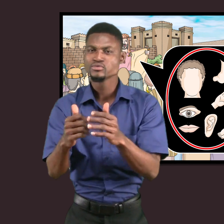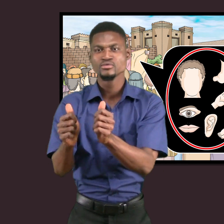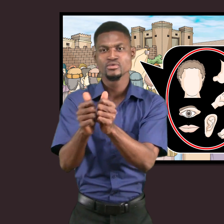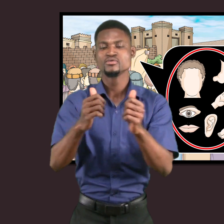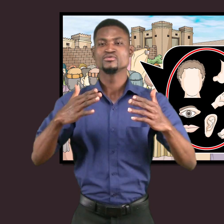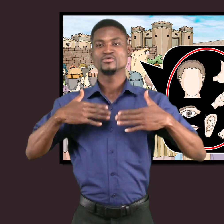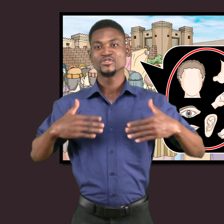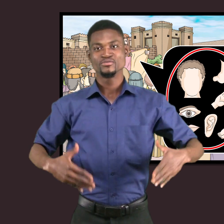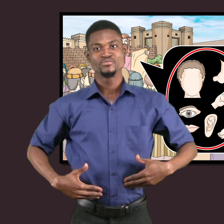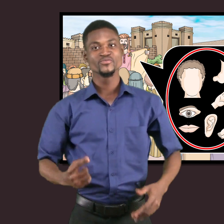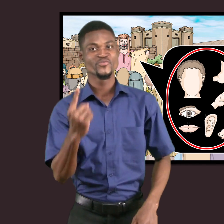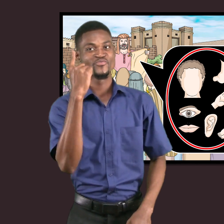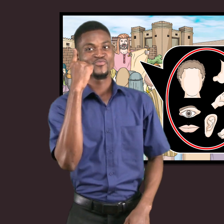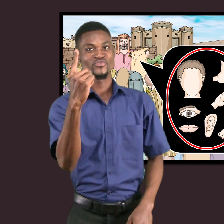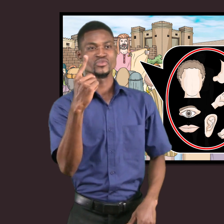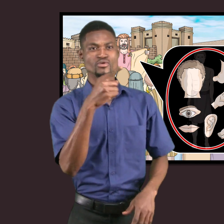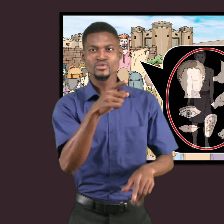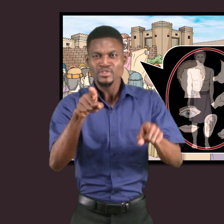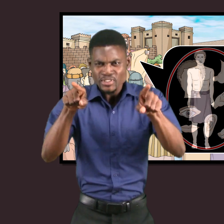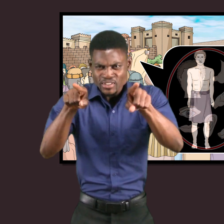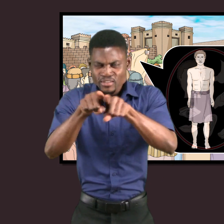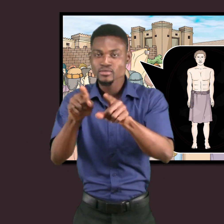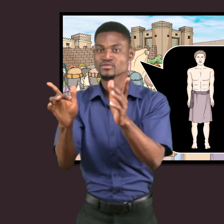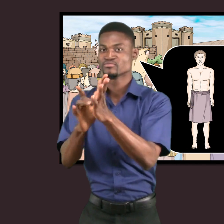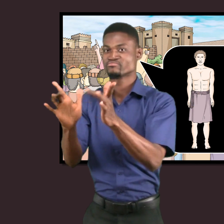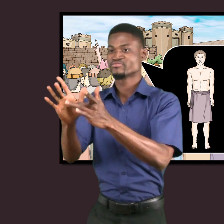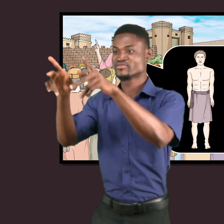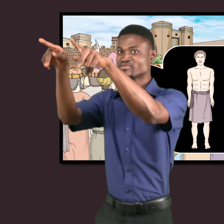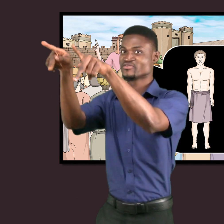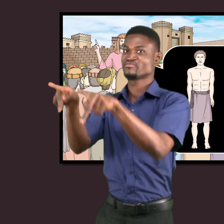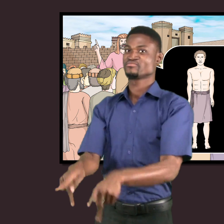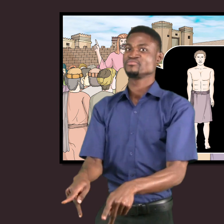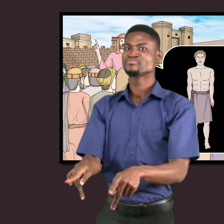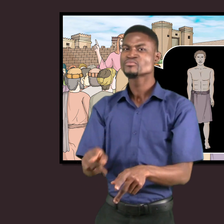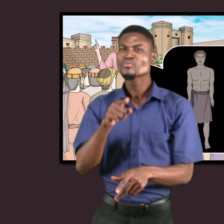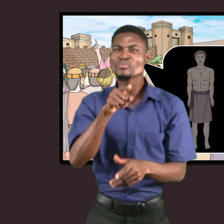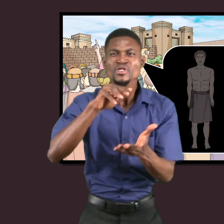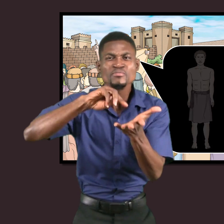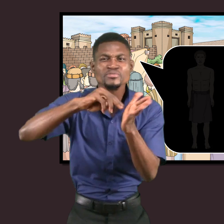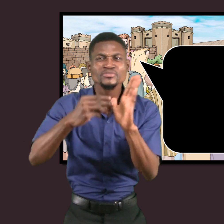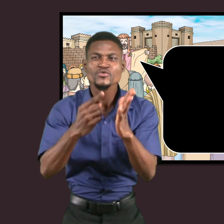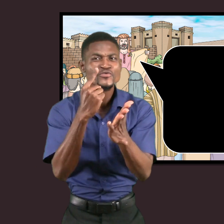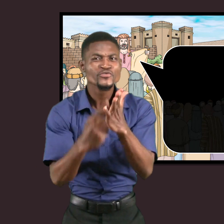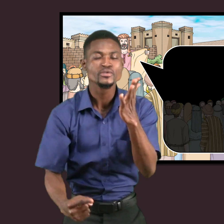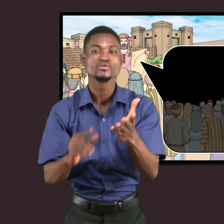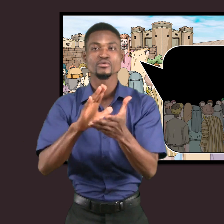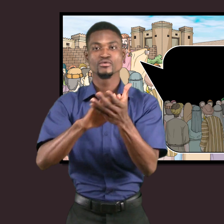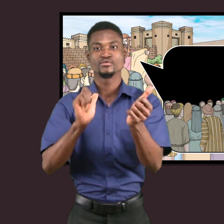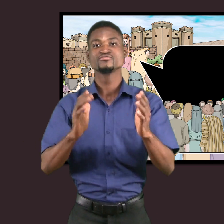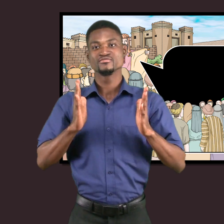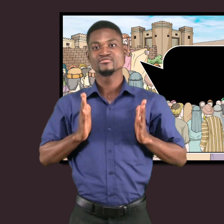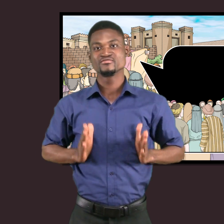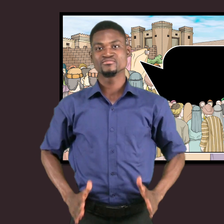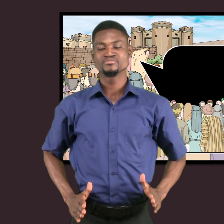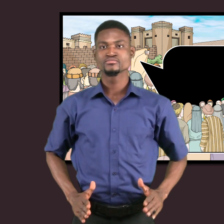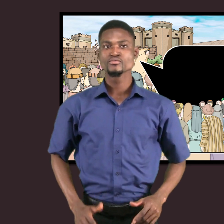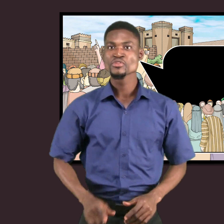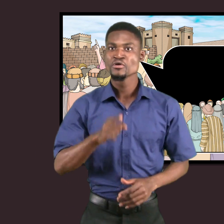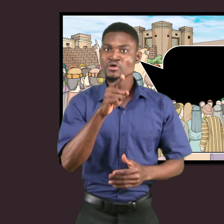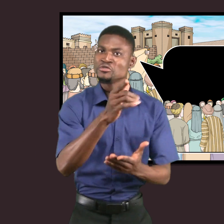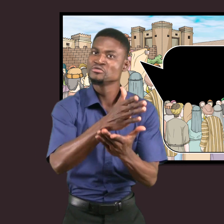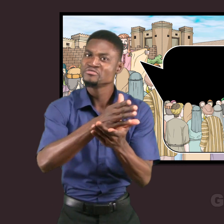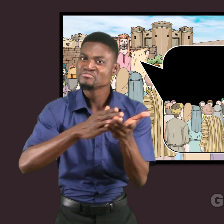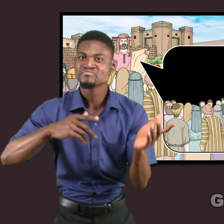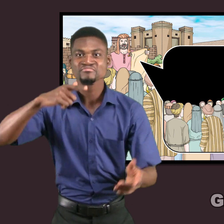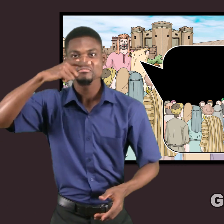So it is with Christ.